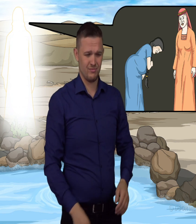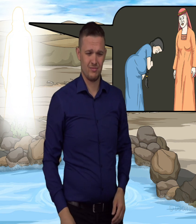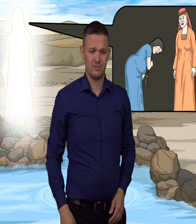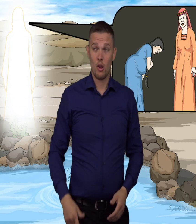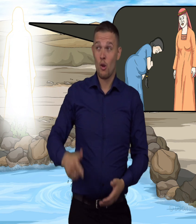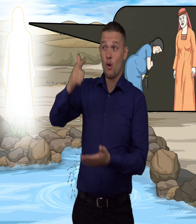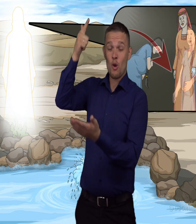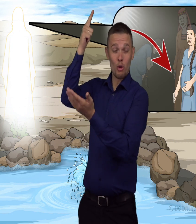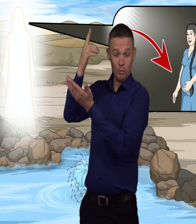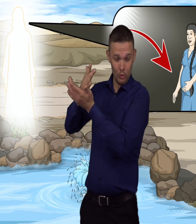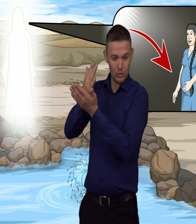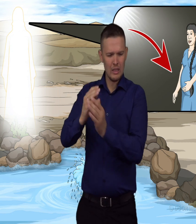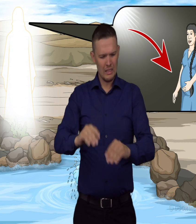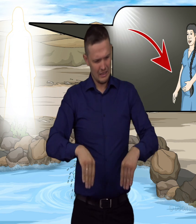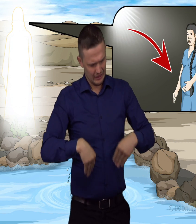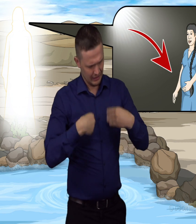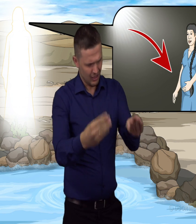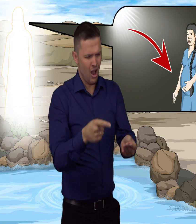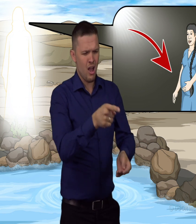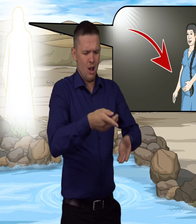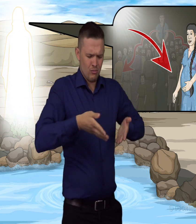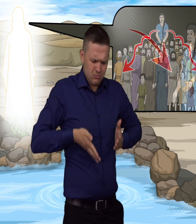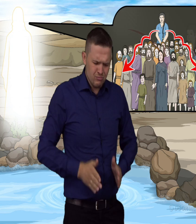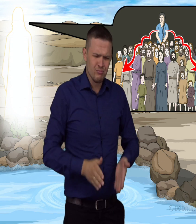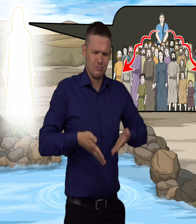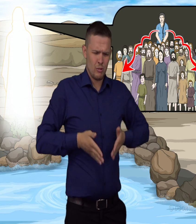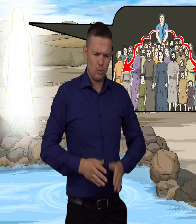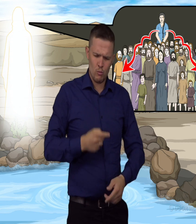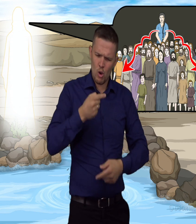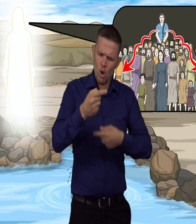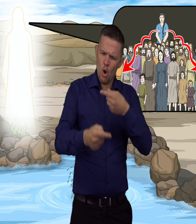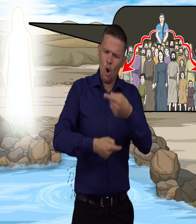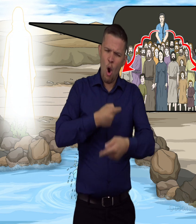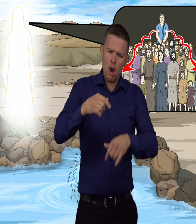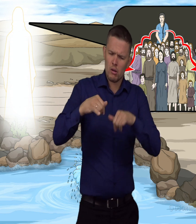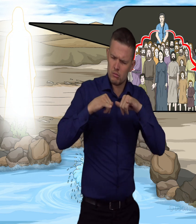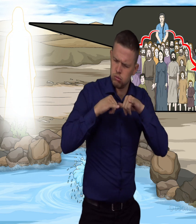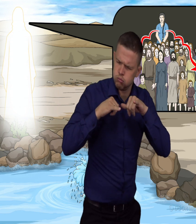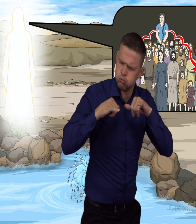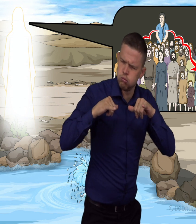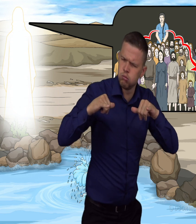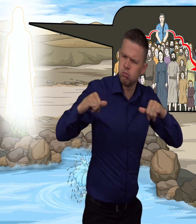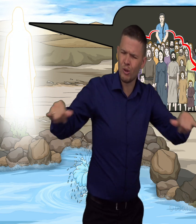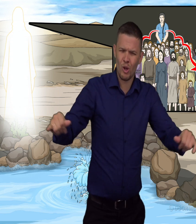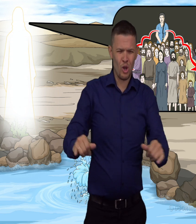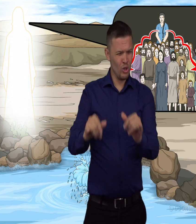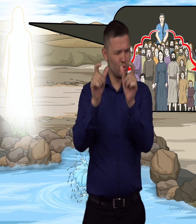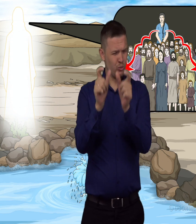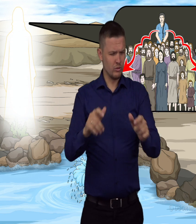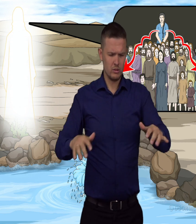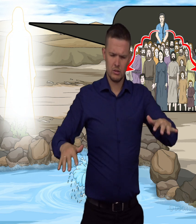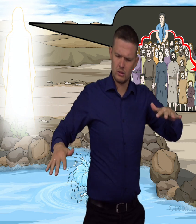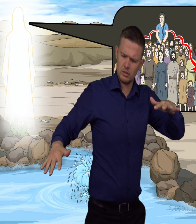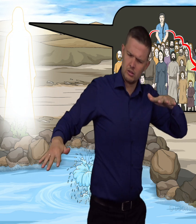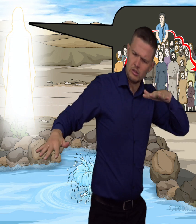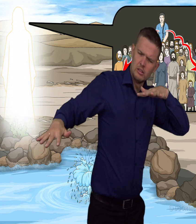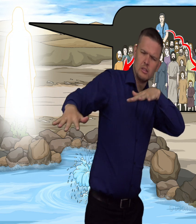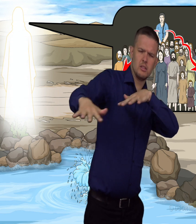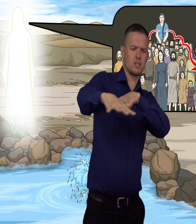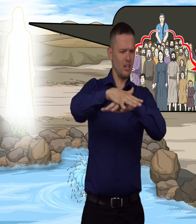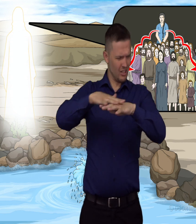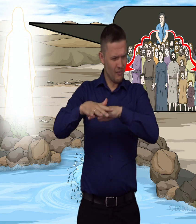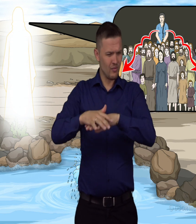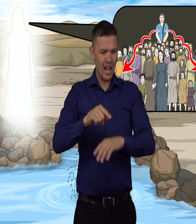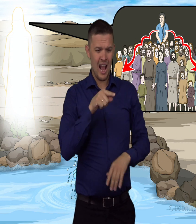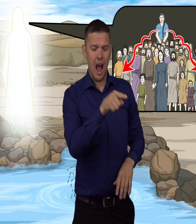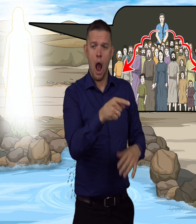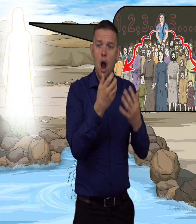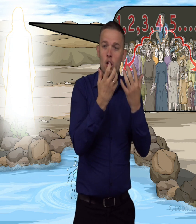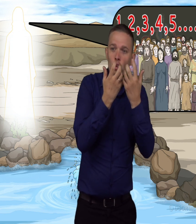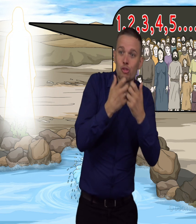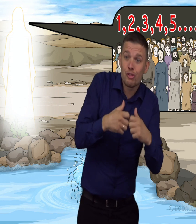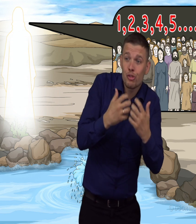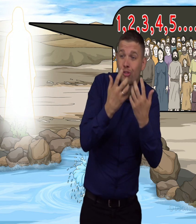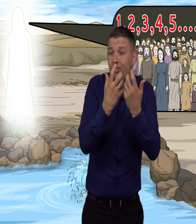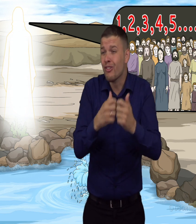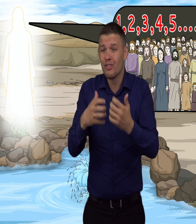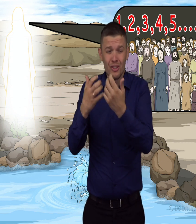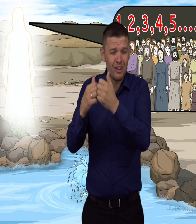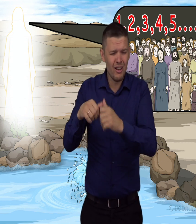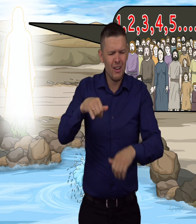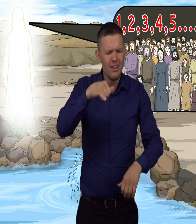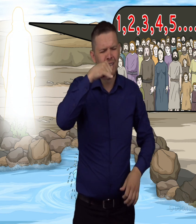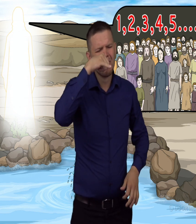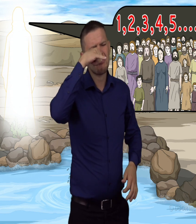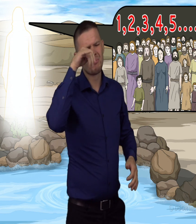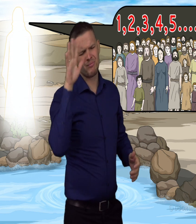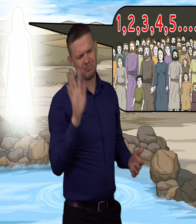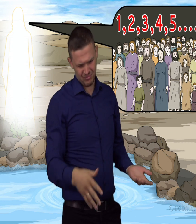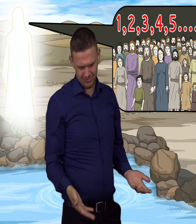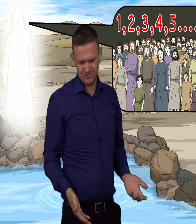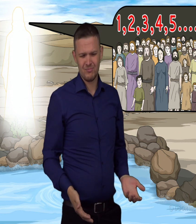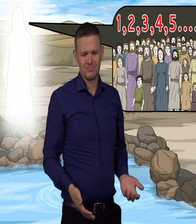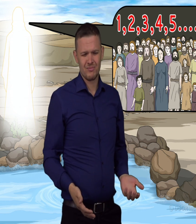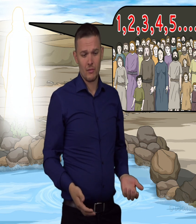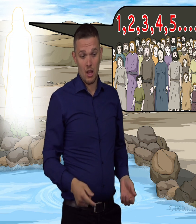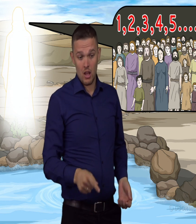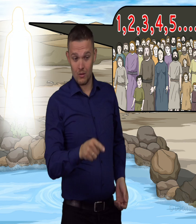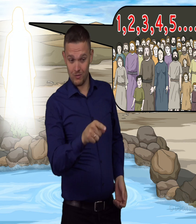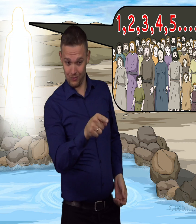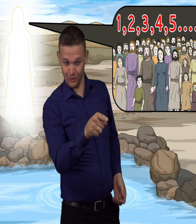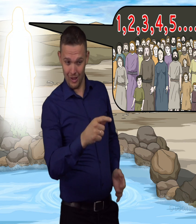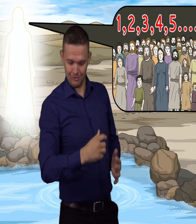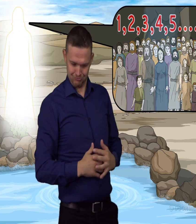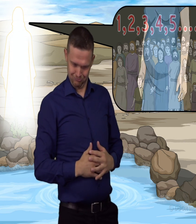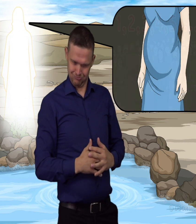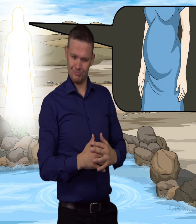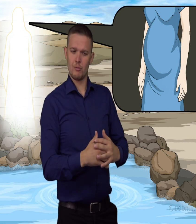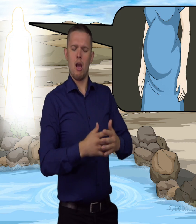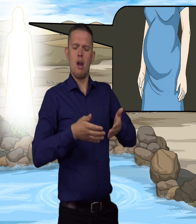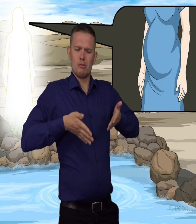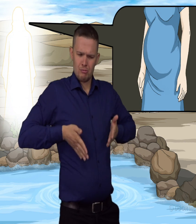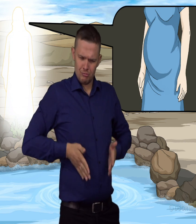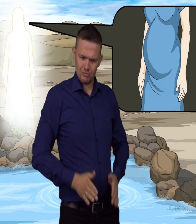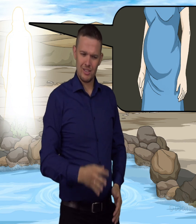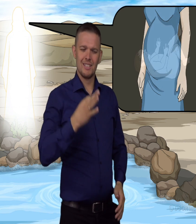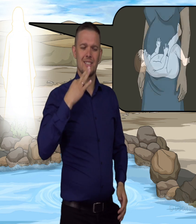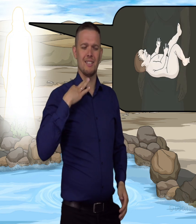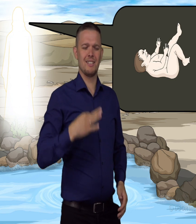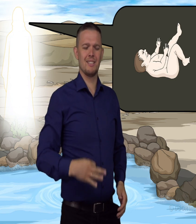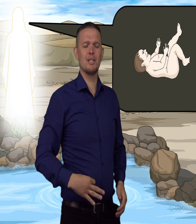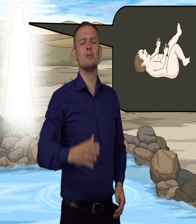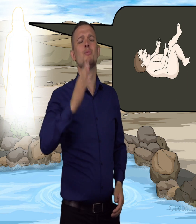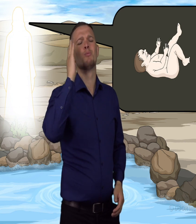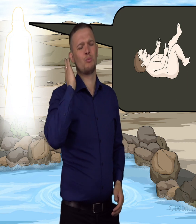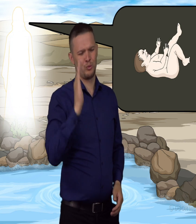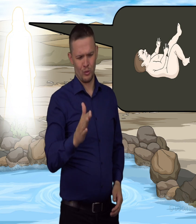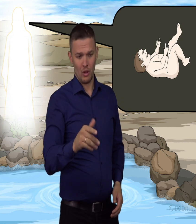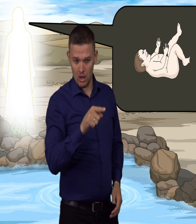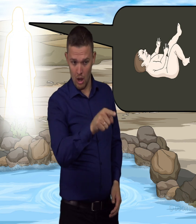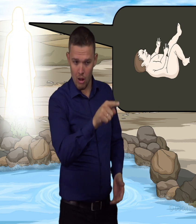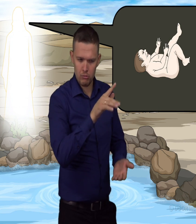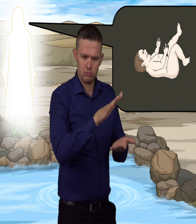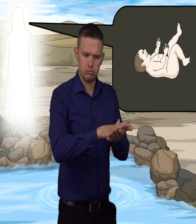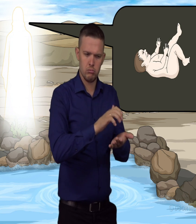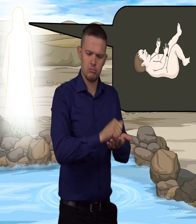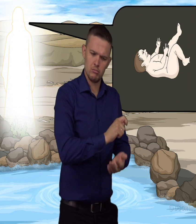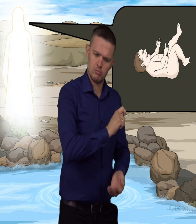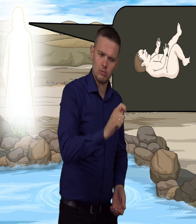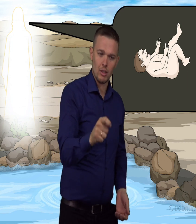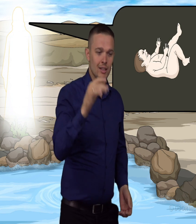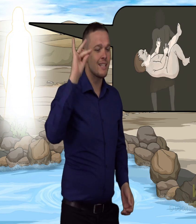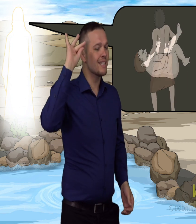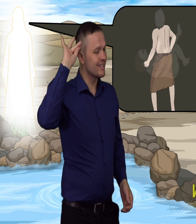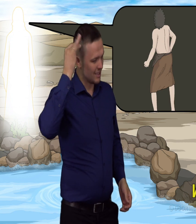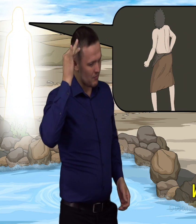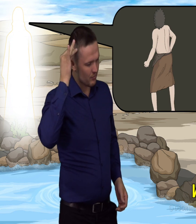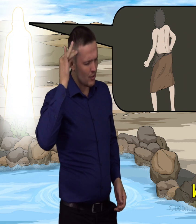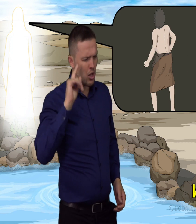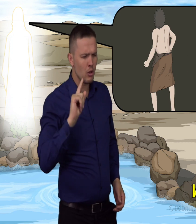Then the angel added, “I will greatly multiply your offspring so that they will be too numerous to count.” The angel of the LORD proceeded: “Behold, you have conceived and will bear a son.